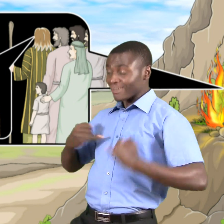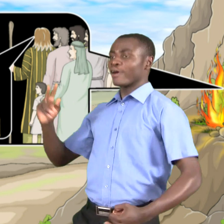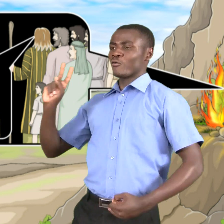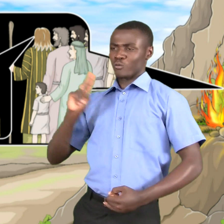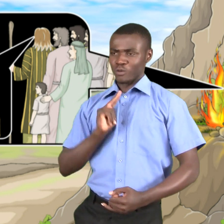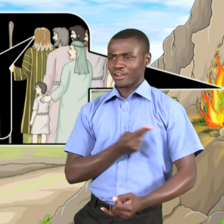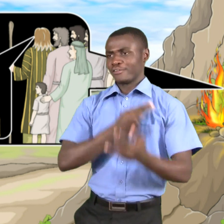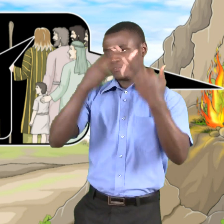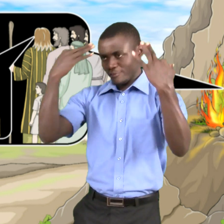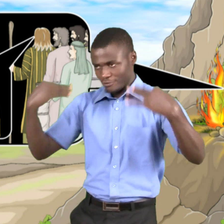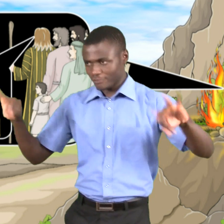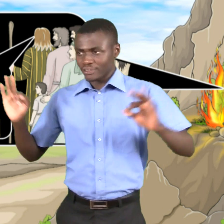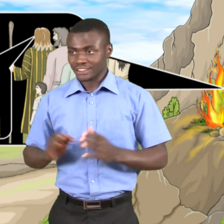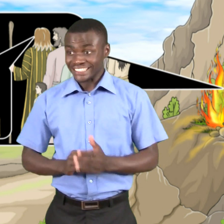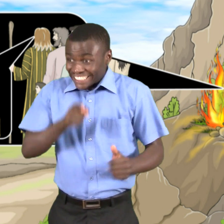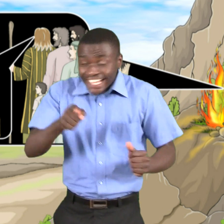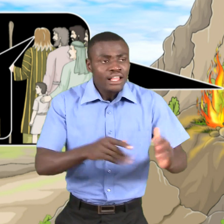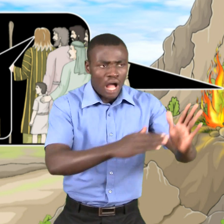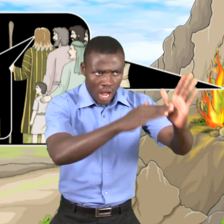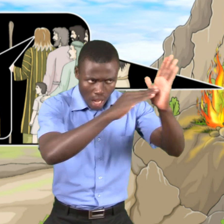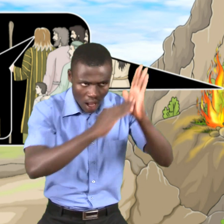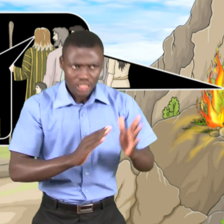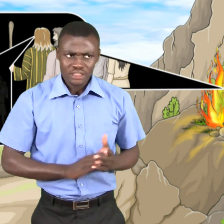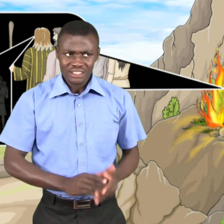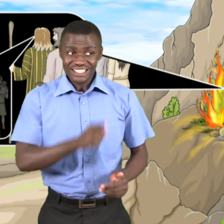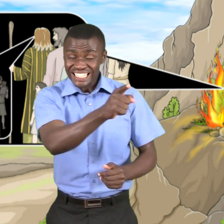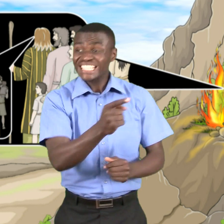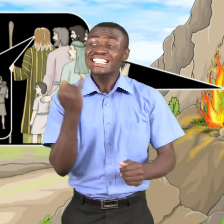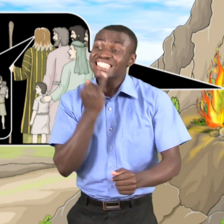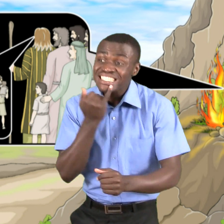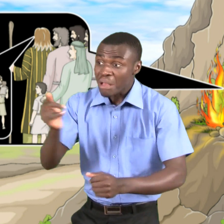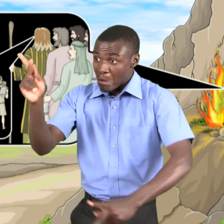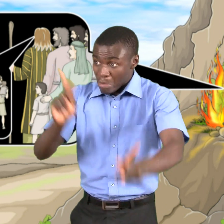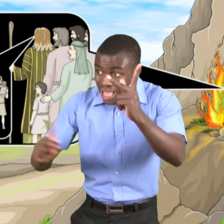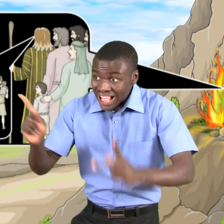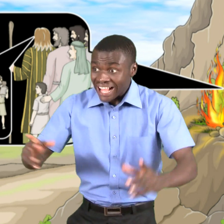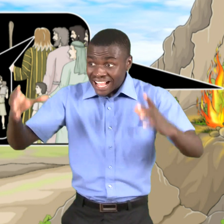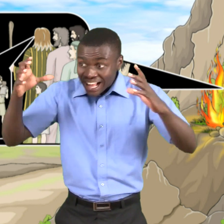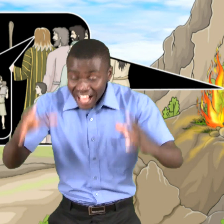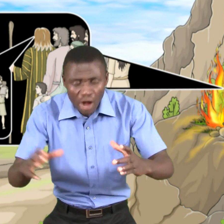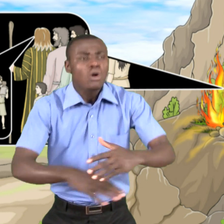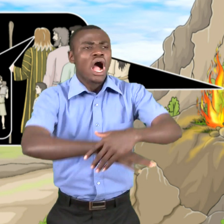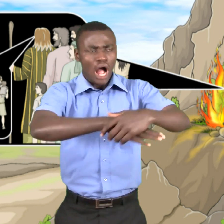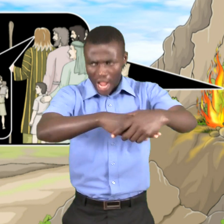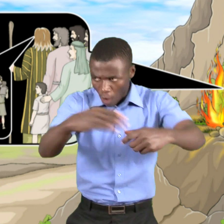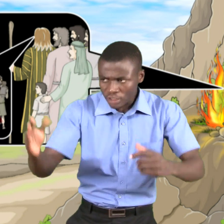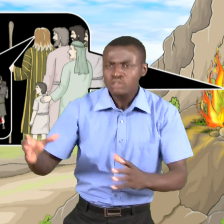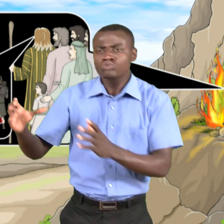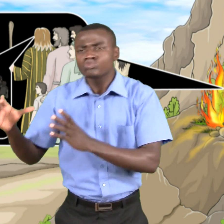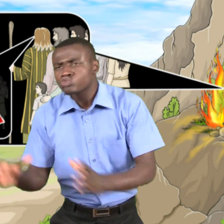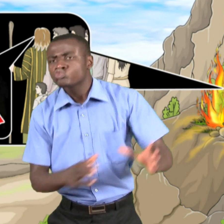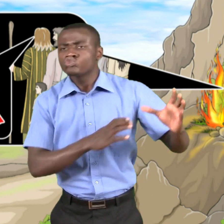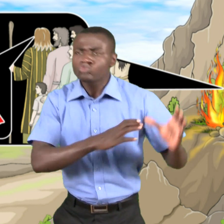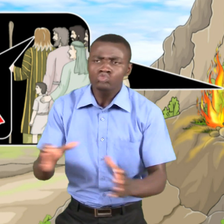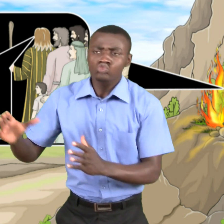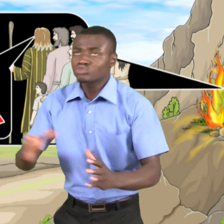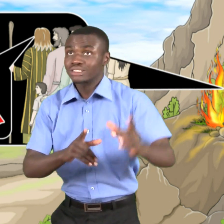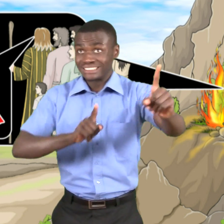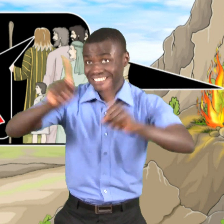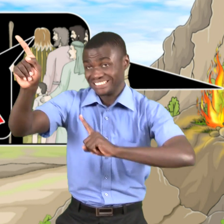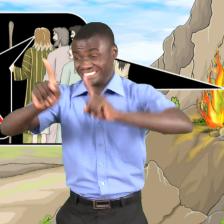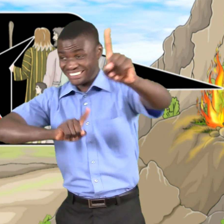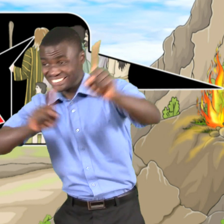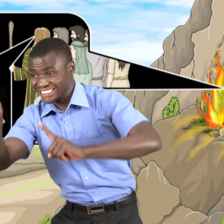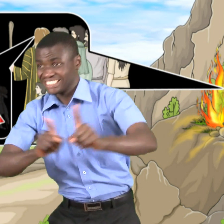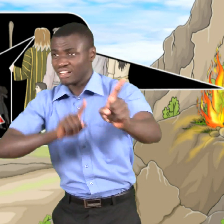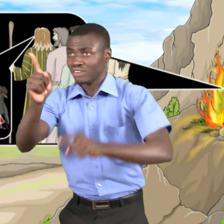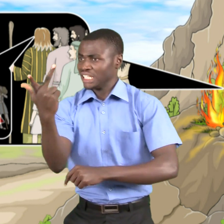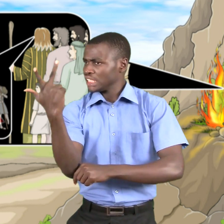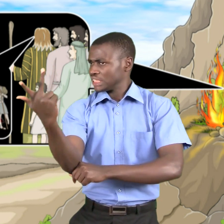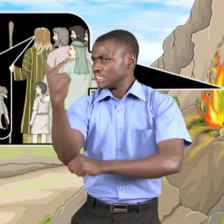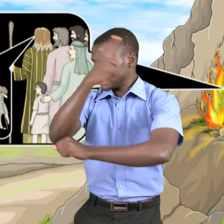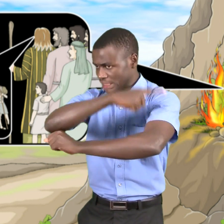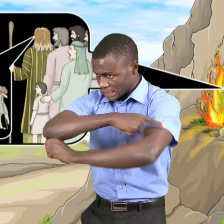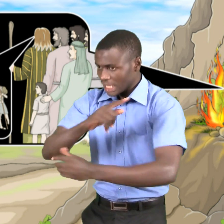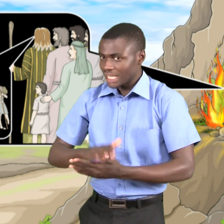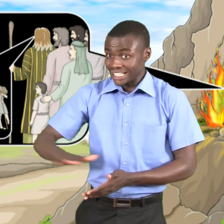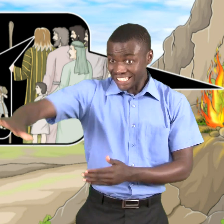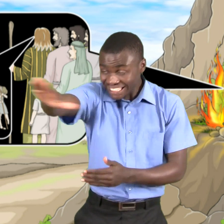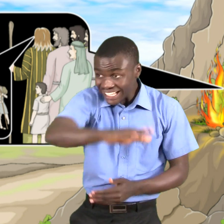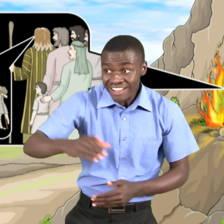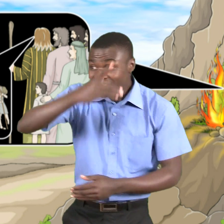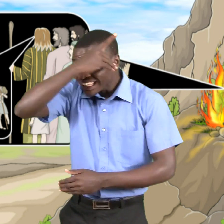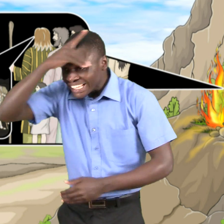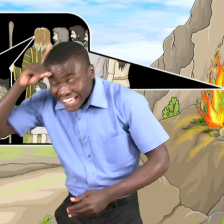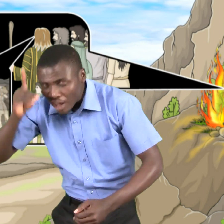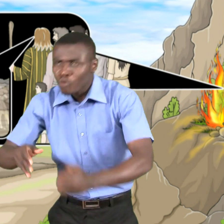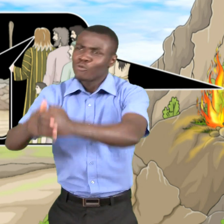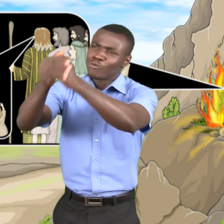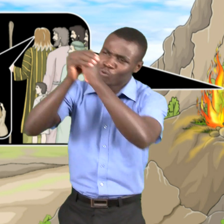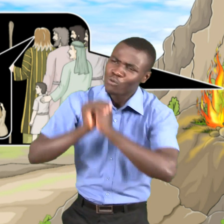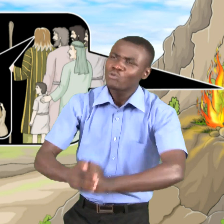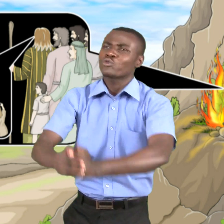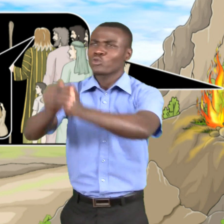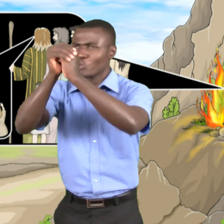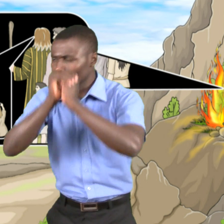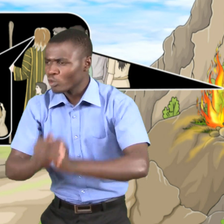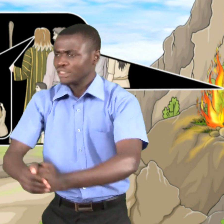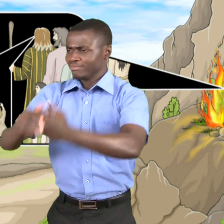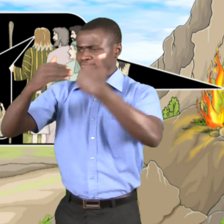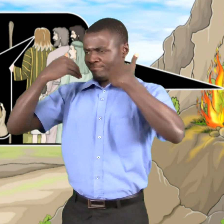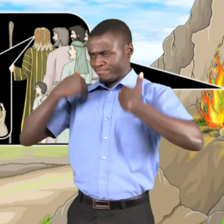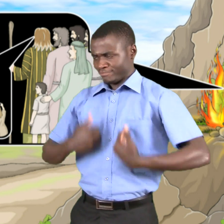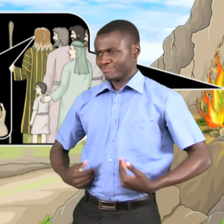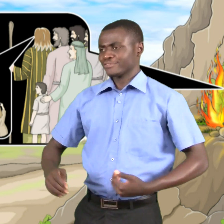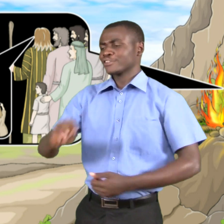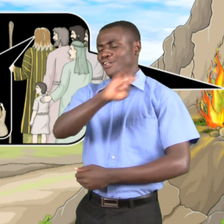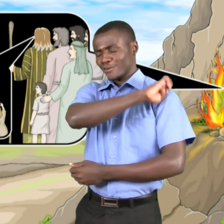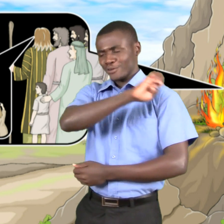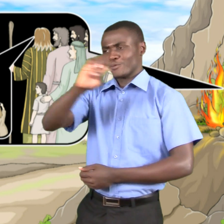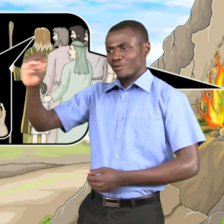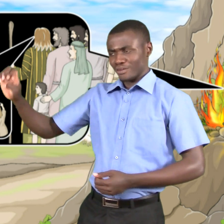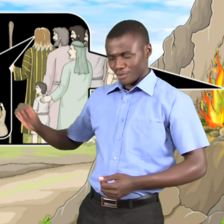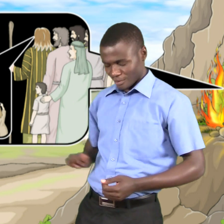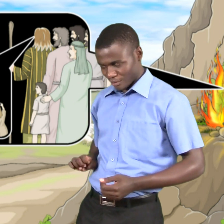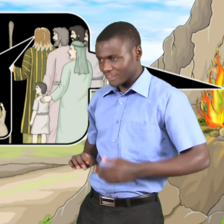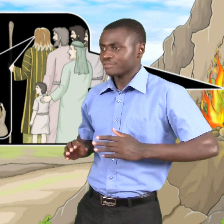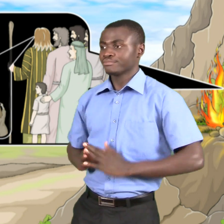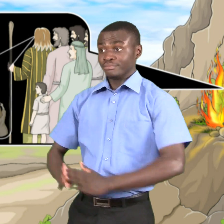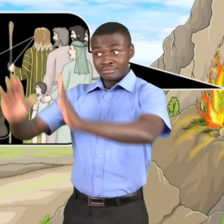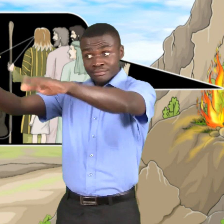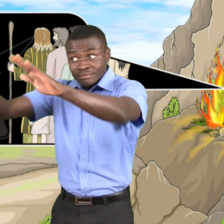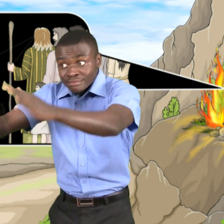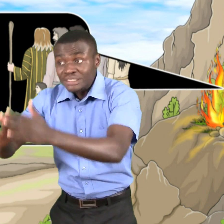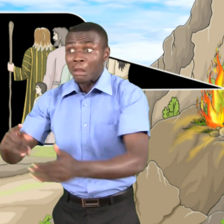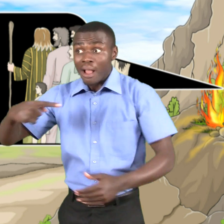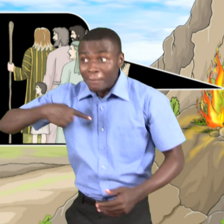Now please let us take a three-day journey into the wilderness, so that we may sacrifice to the LORD our God.’